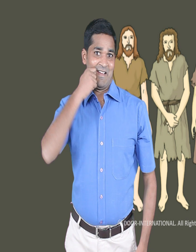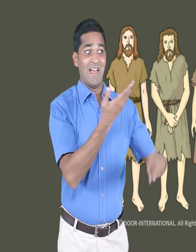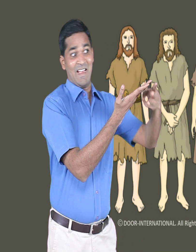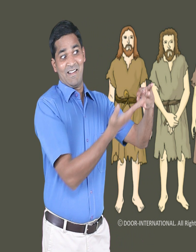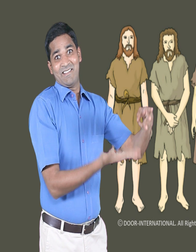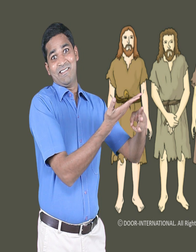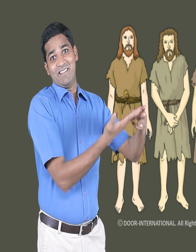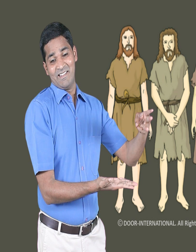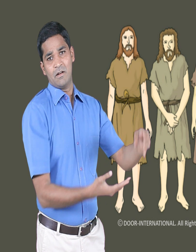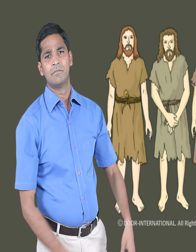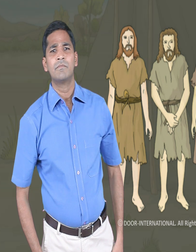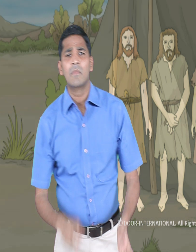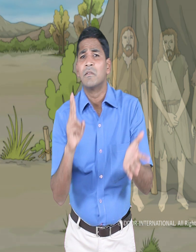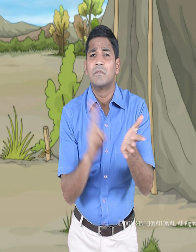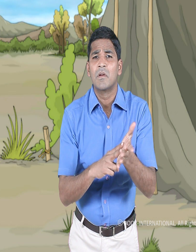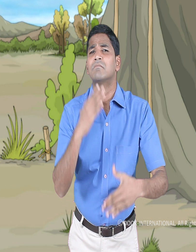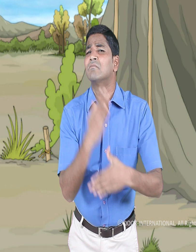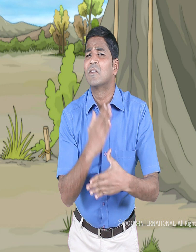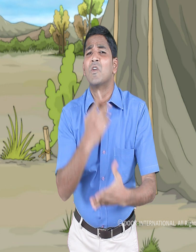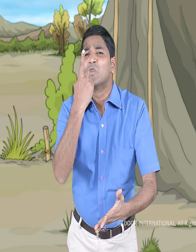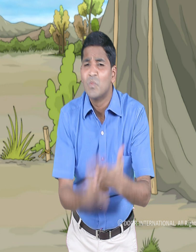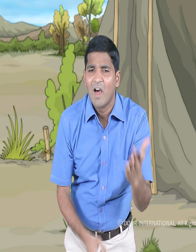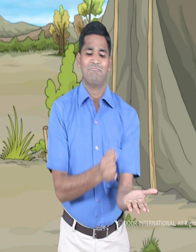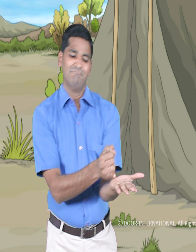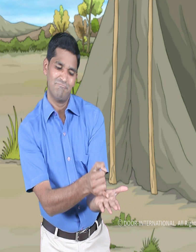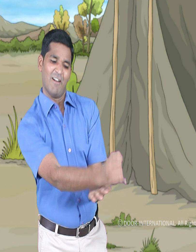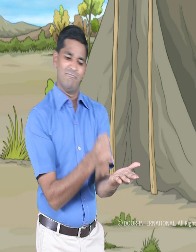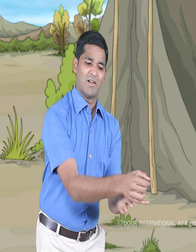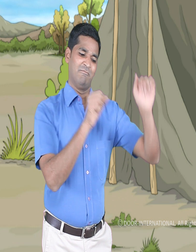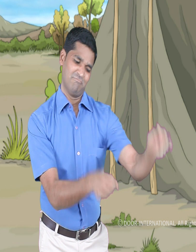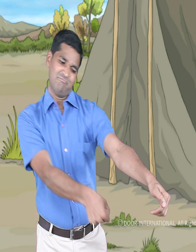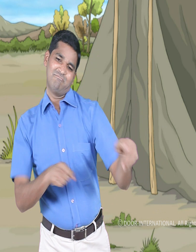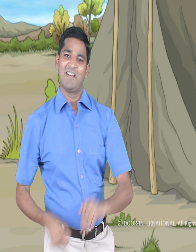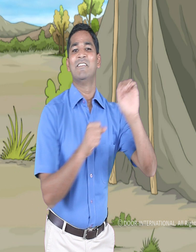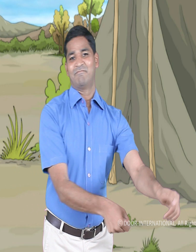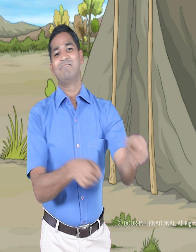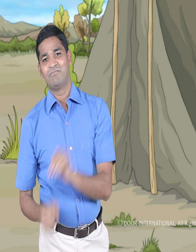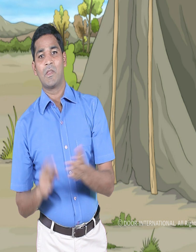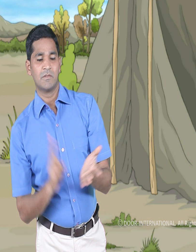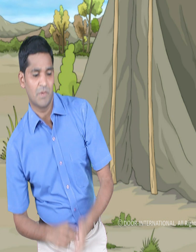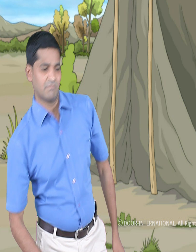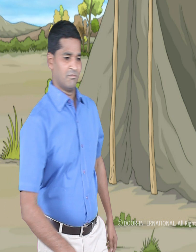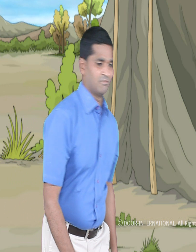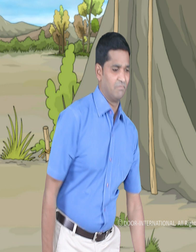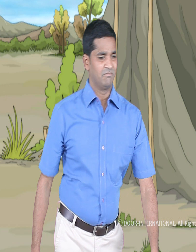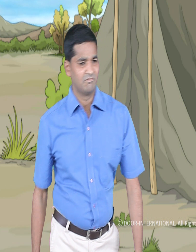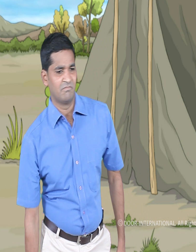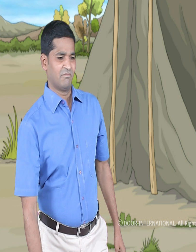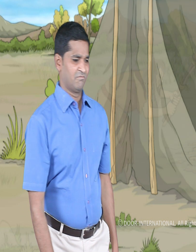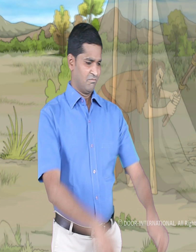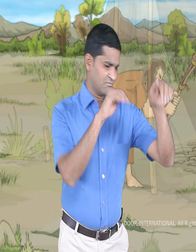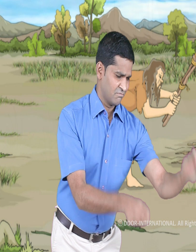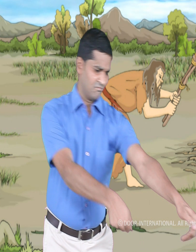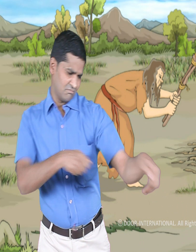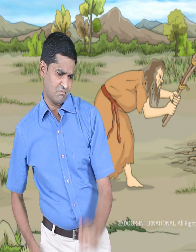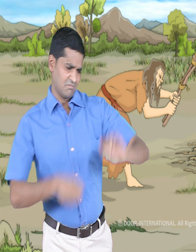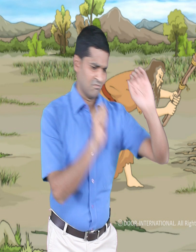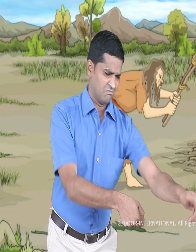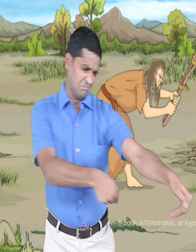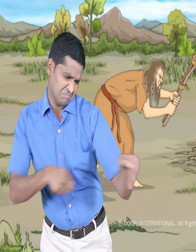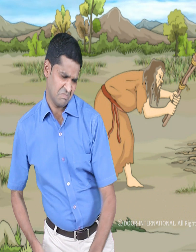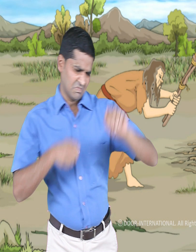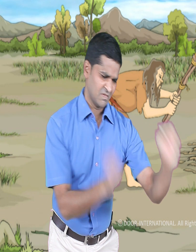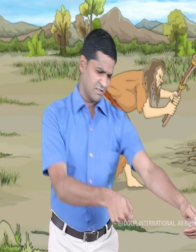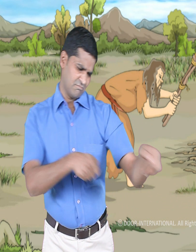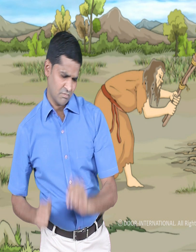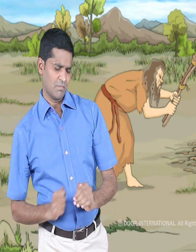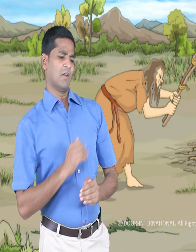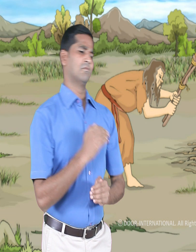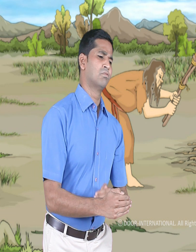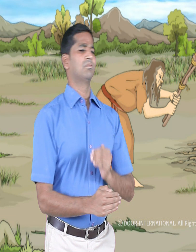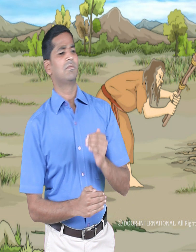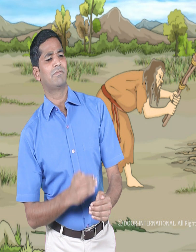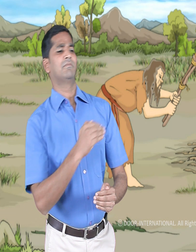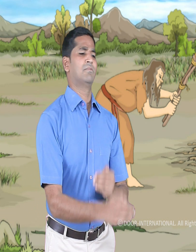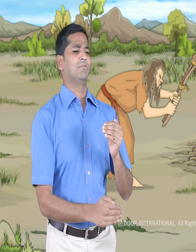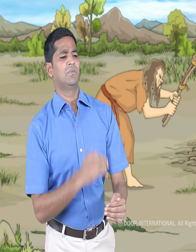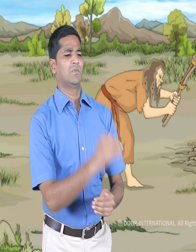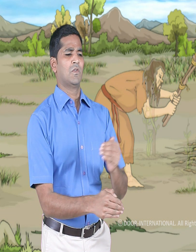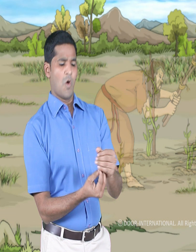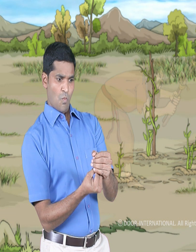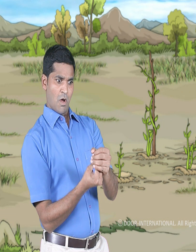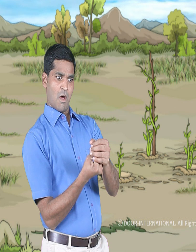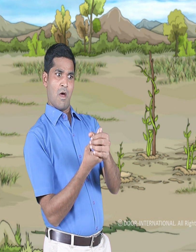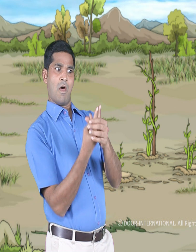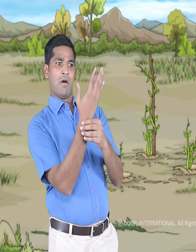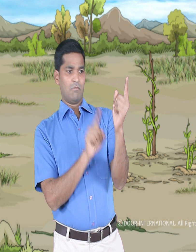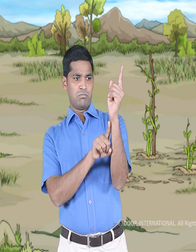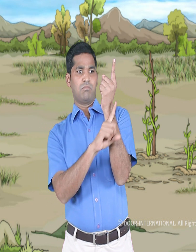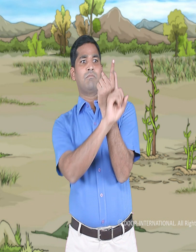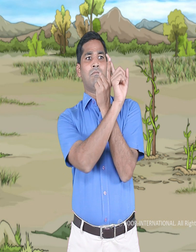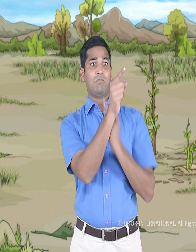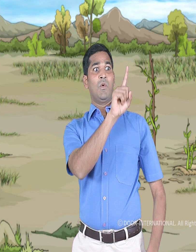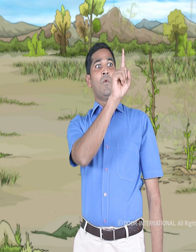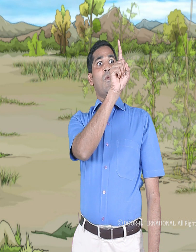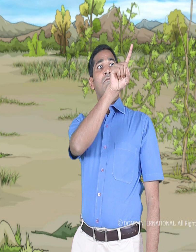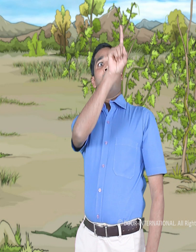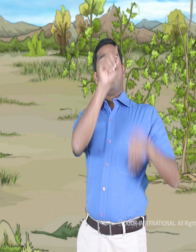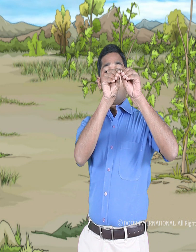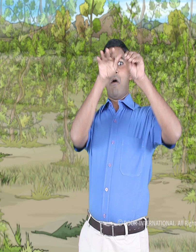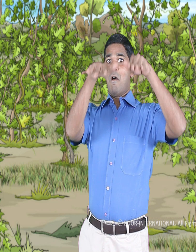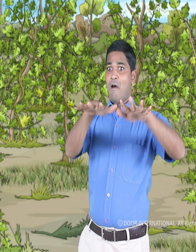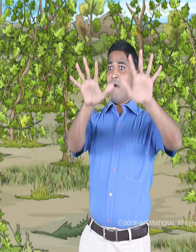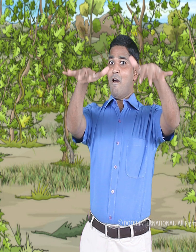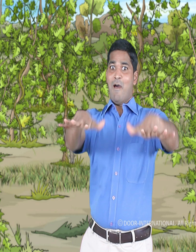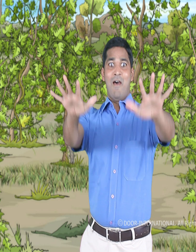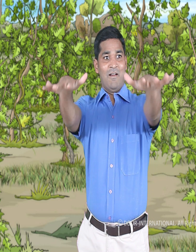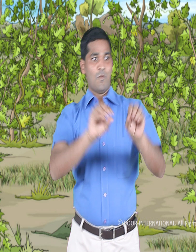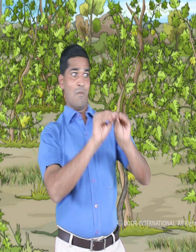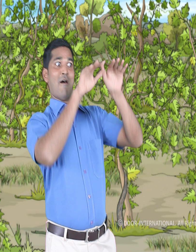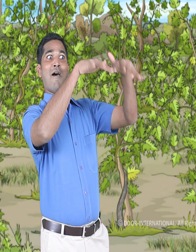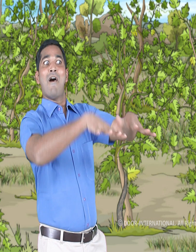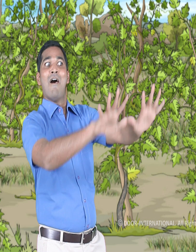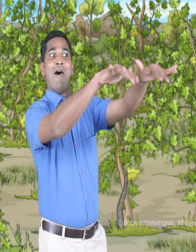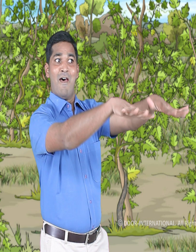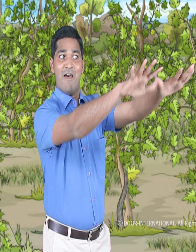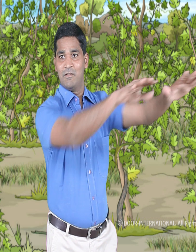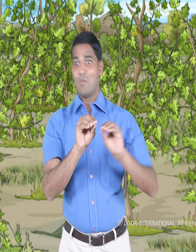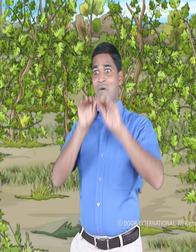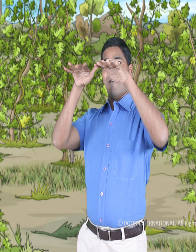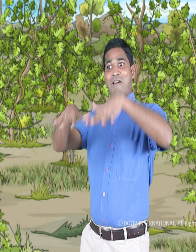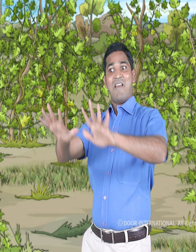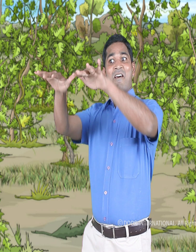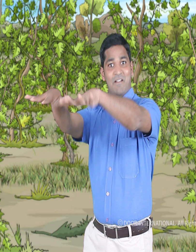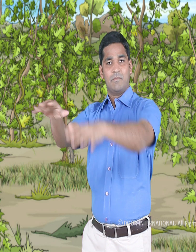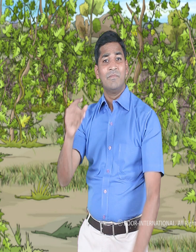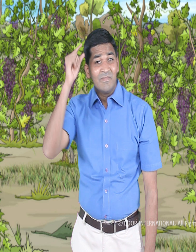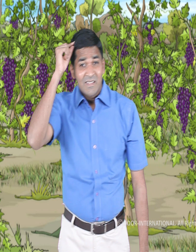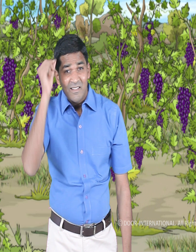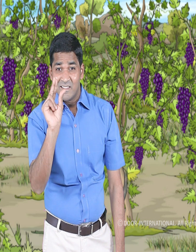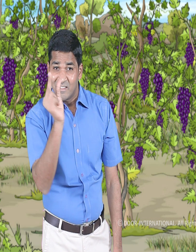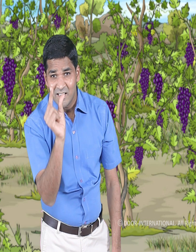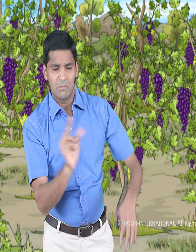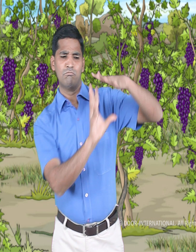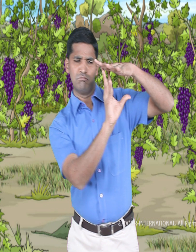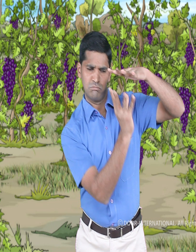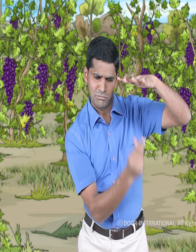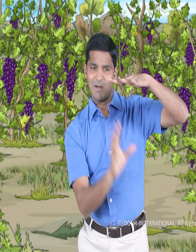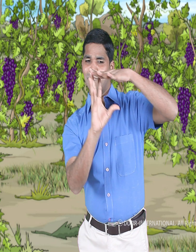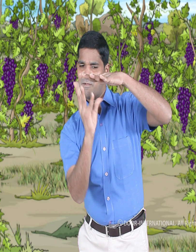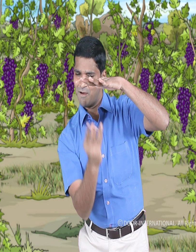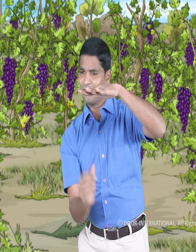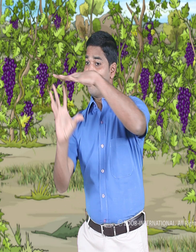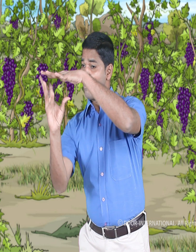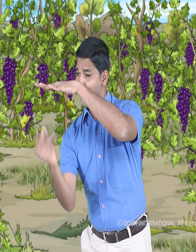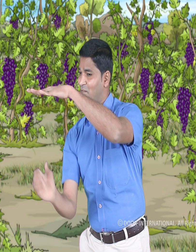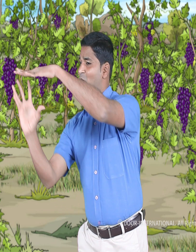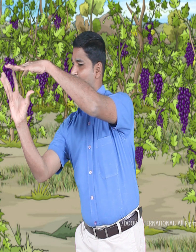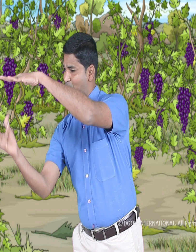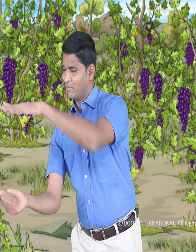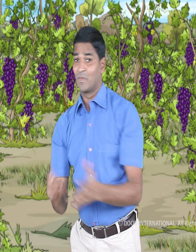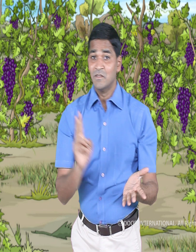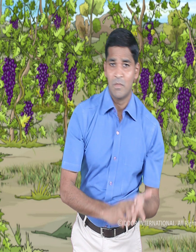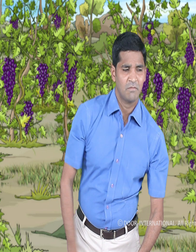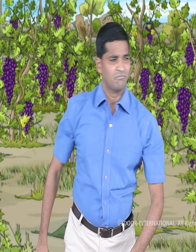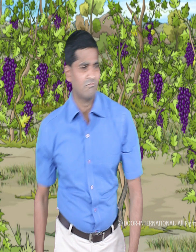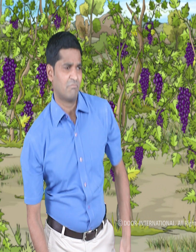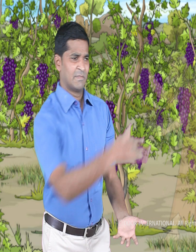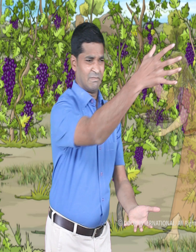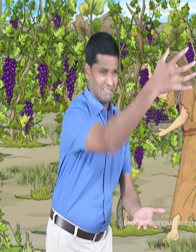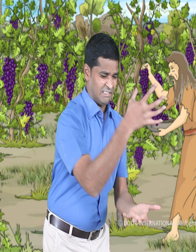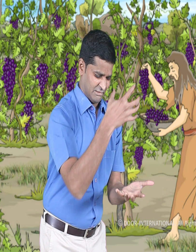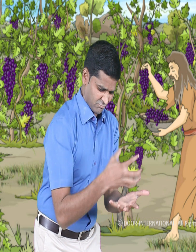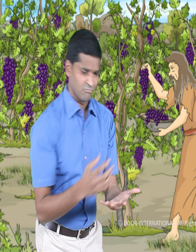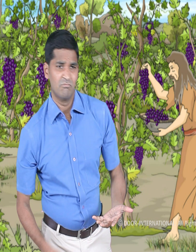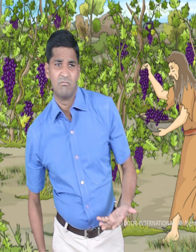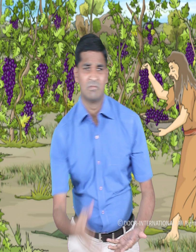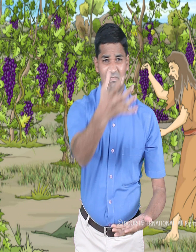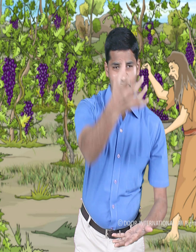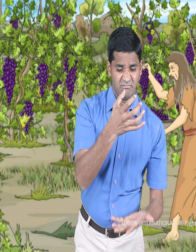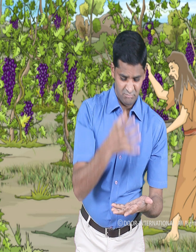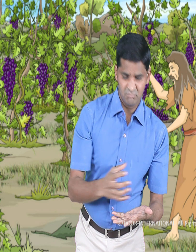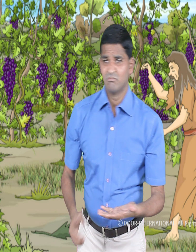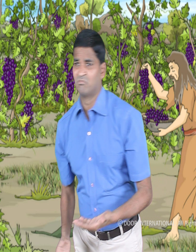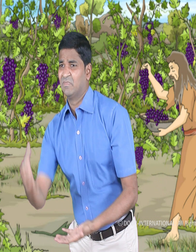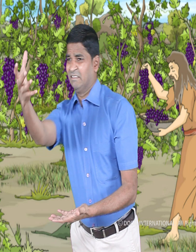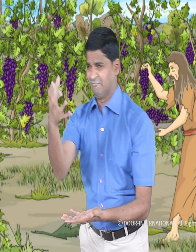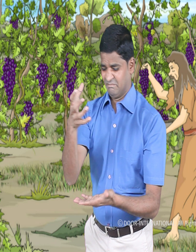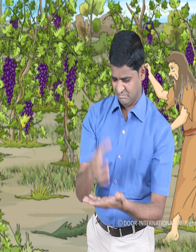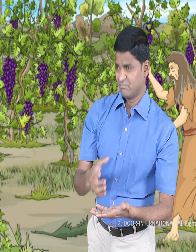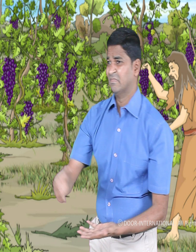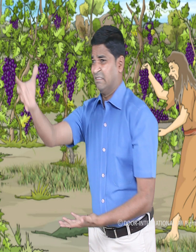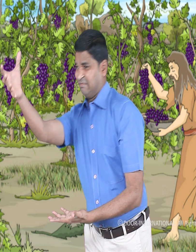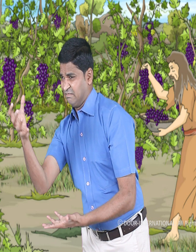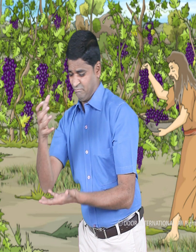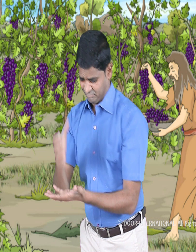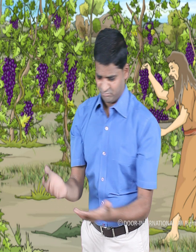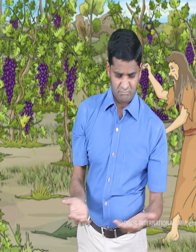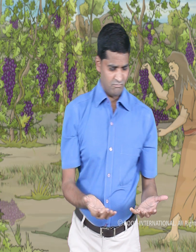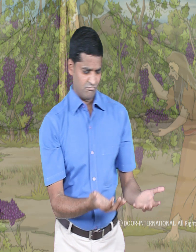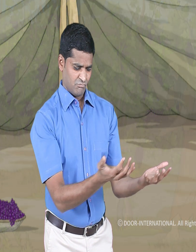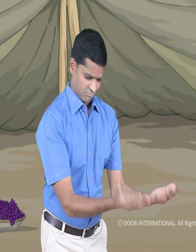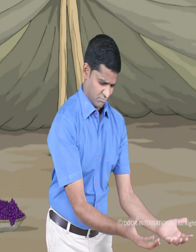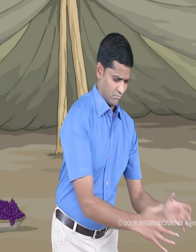Now Noah, a man of the soil, proceeded to plant a vineyard.